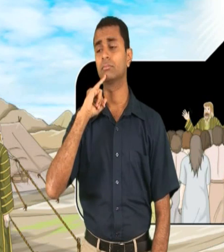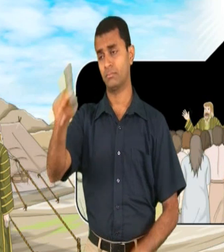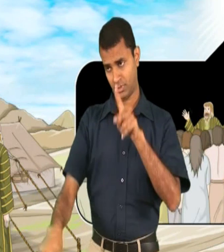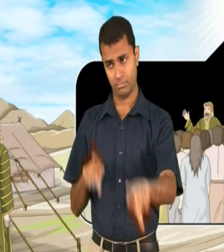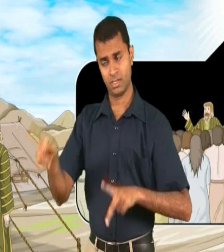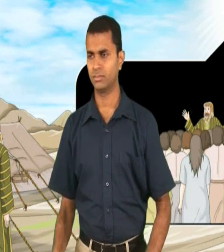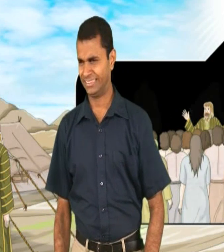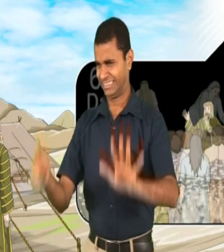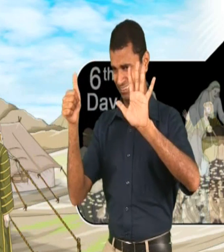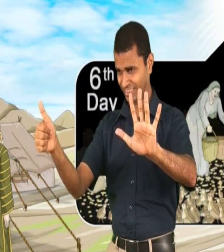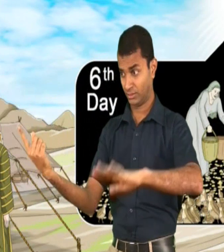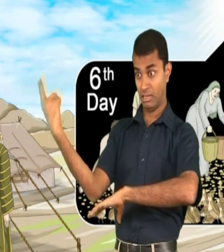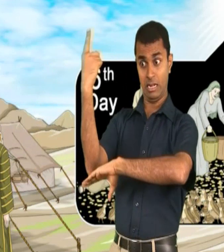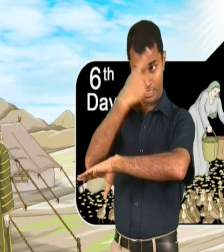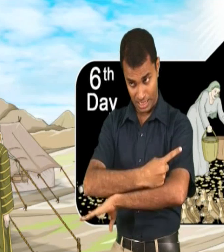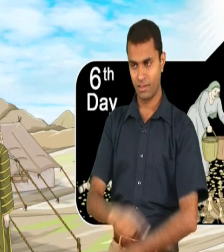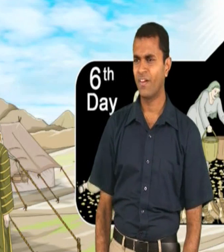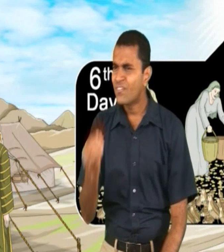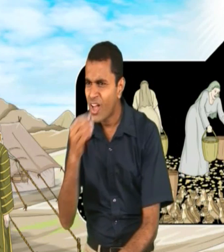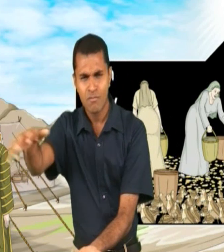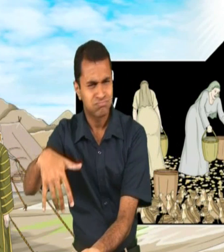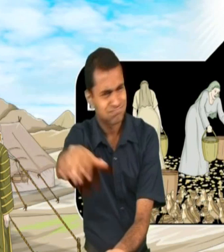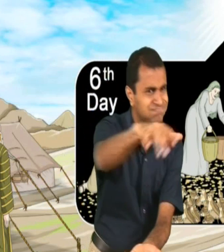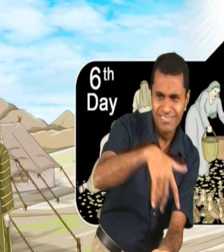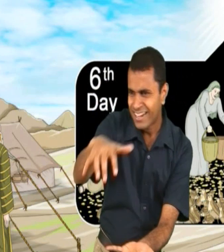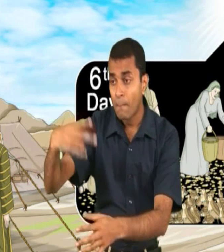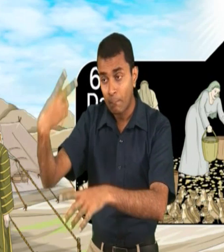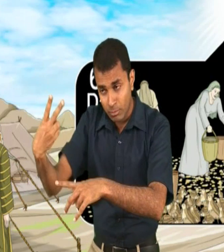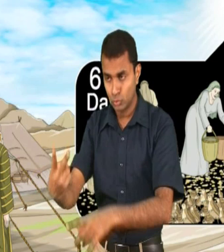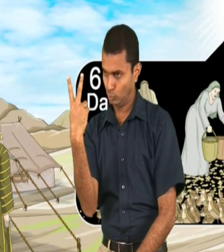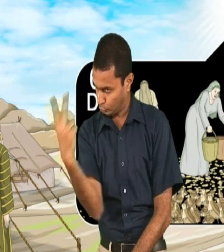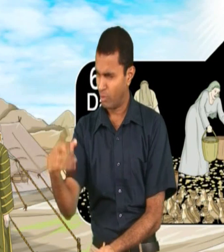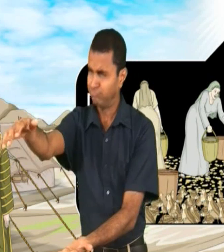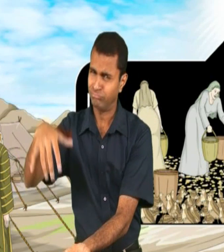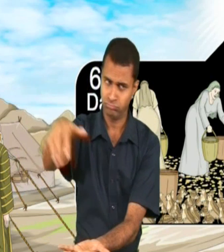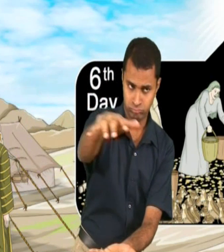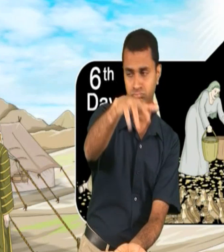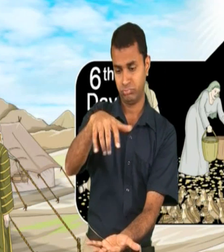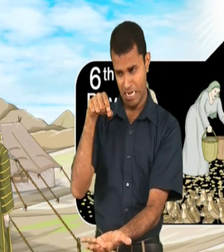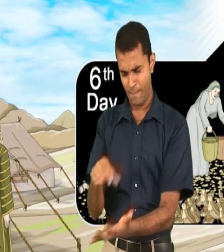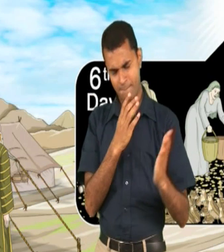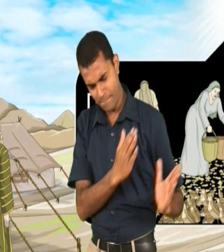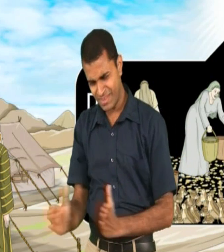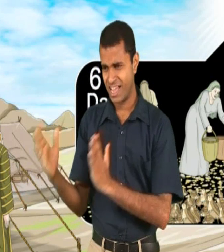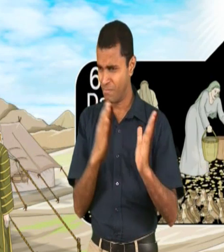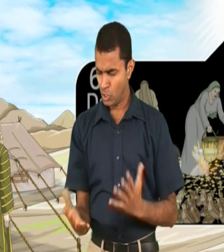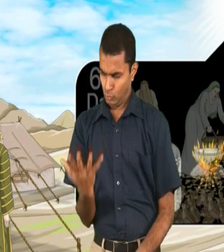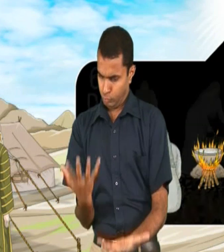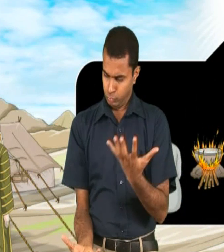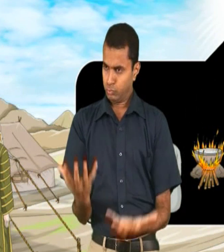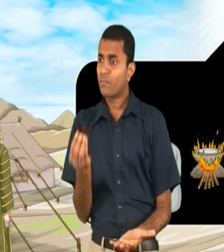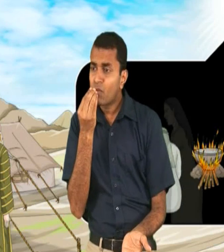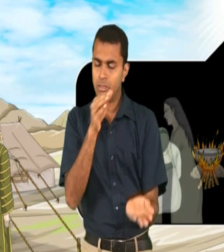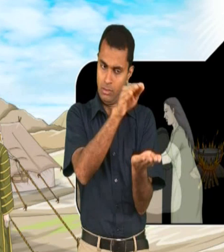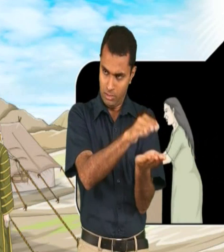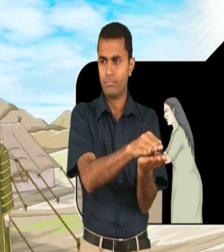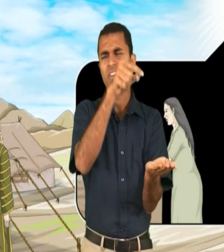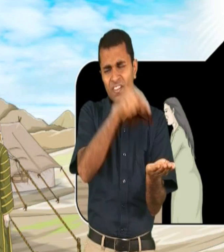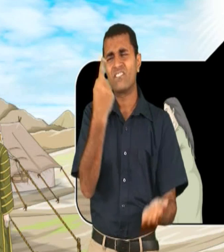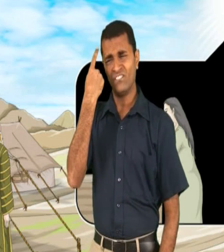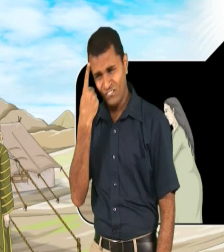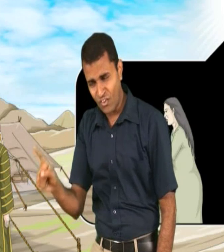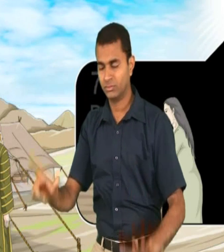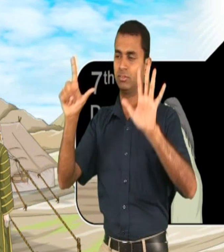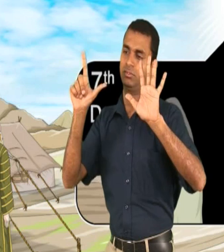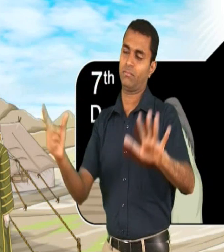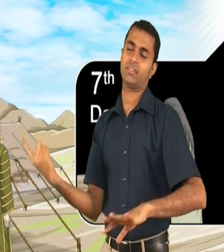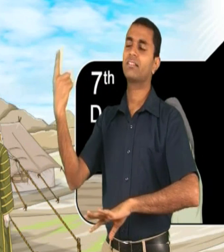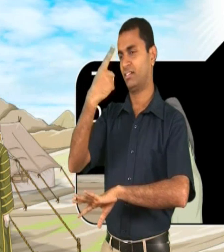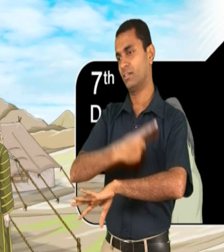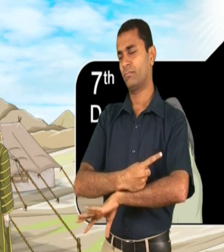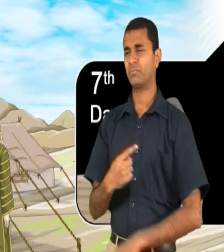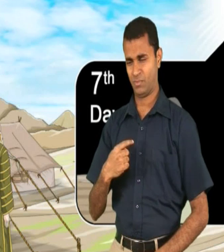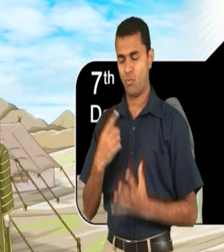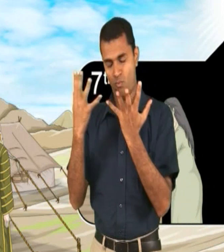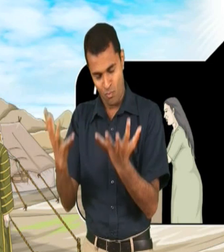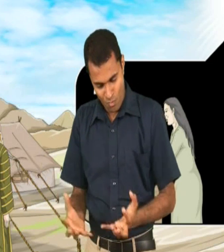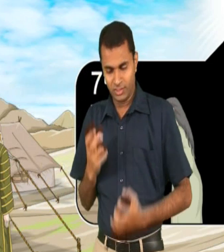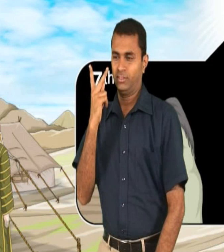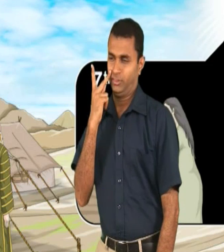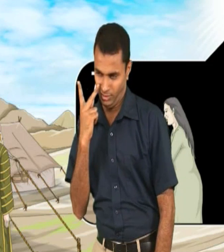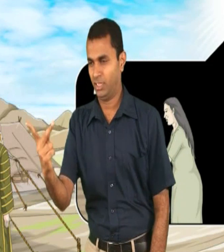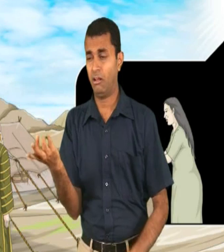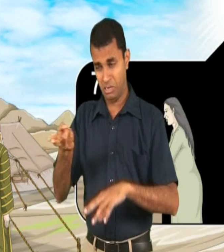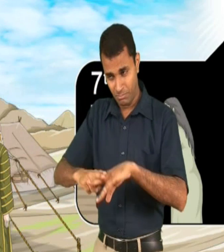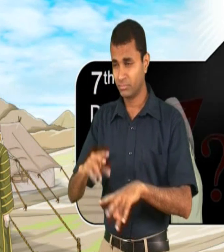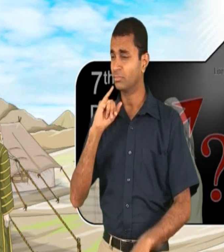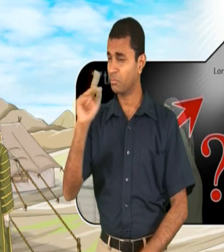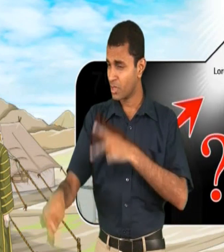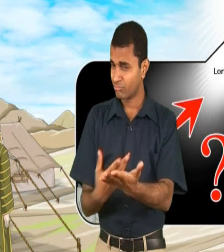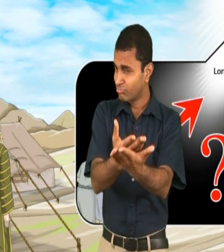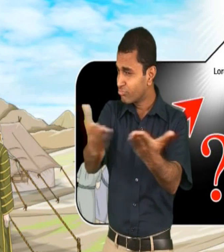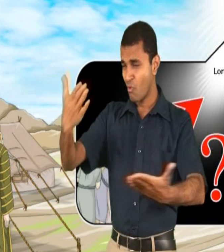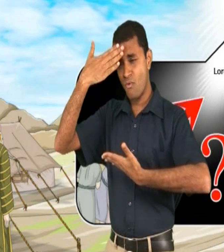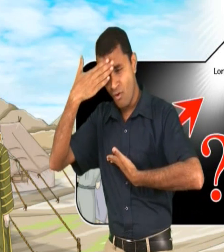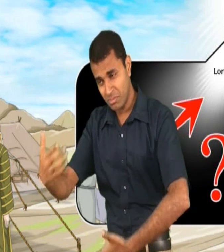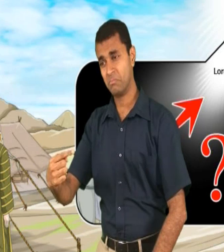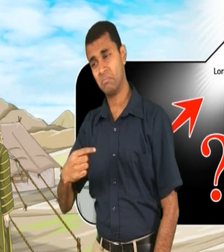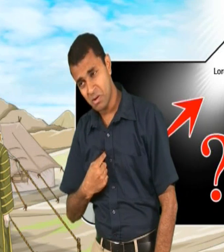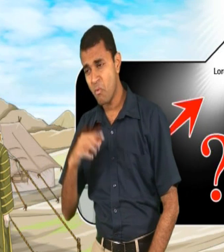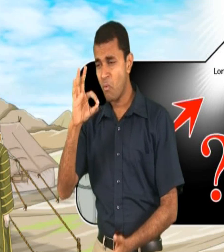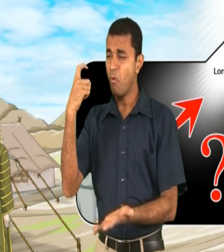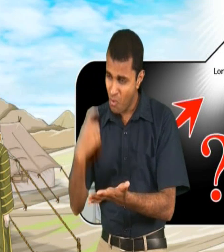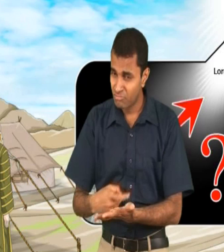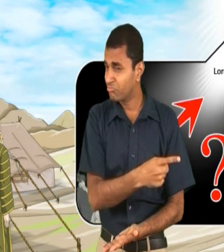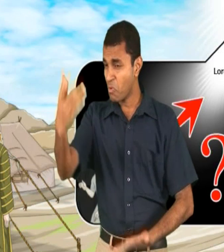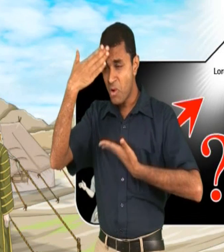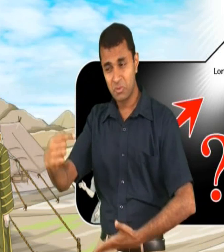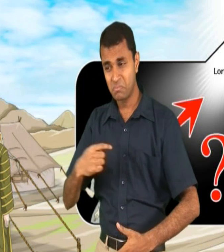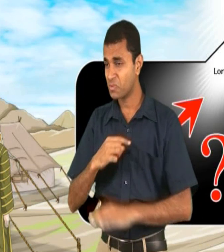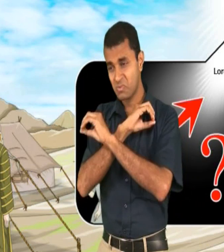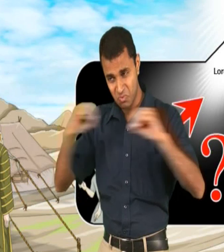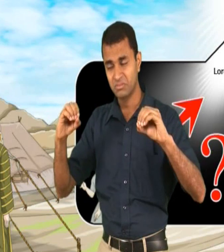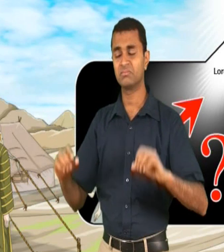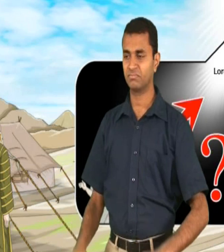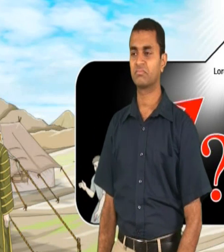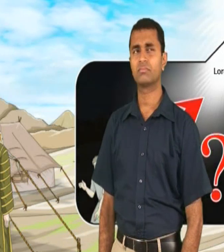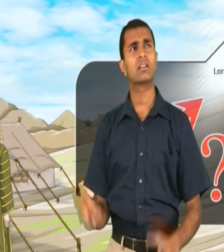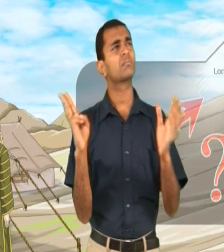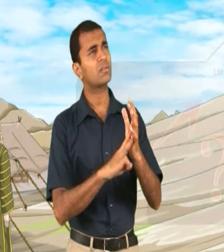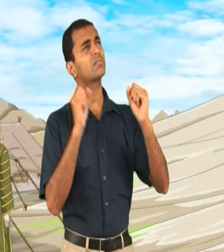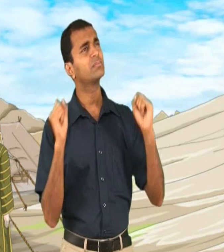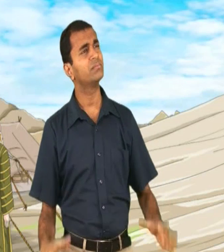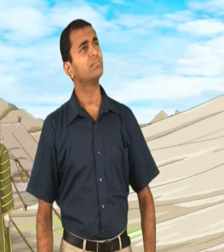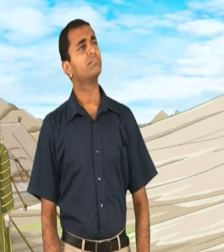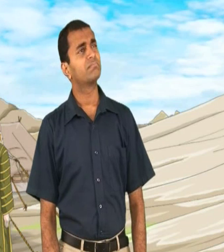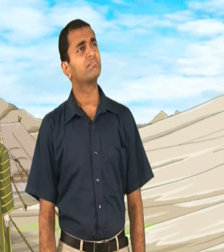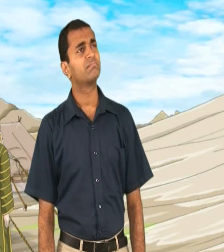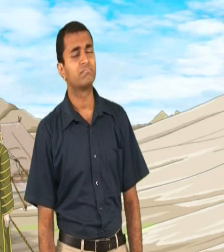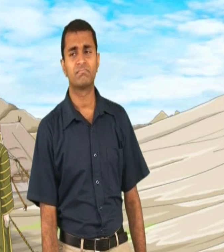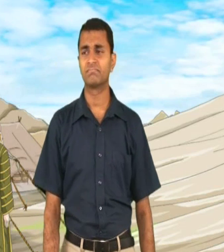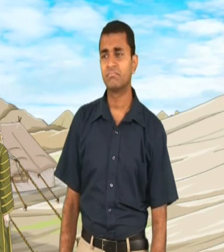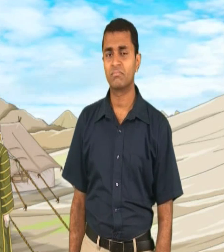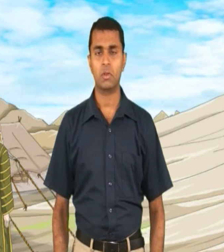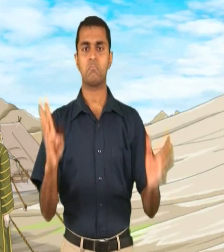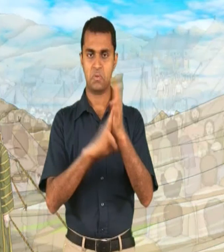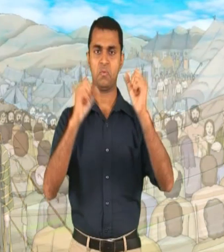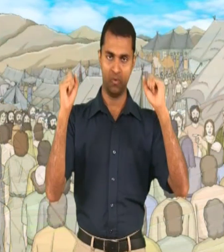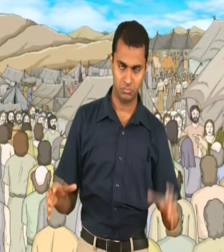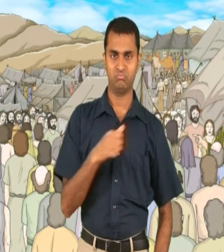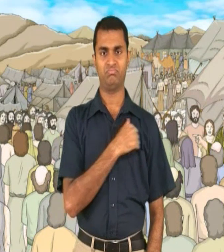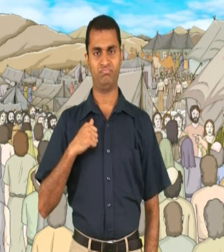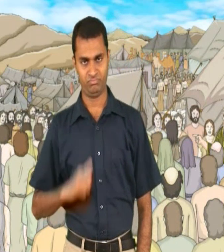Then on the sixth day, when they prepare what they bring in, it will be twice as much as they gather on the other days.”